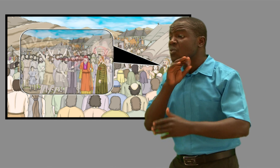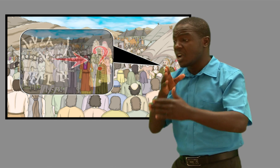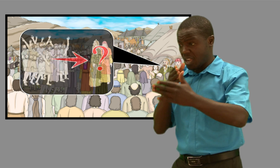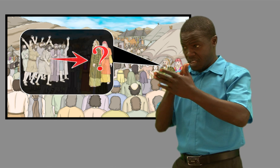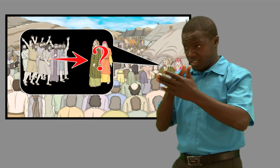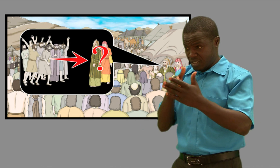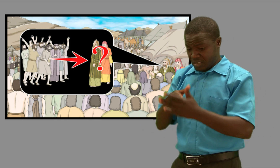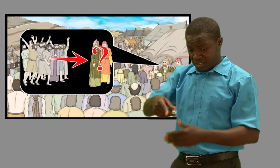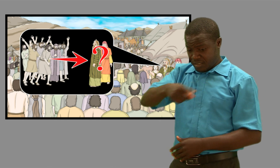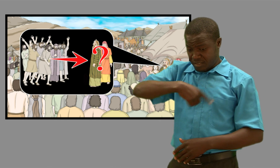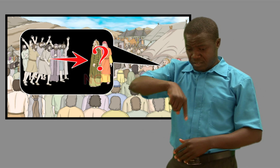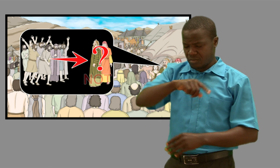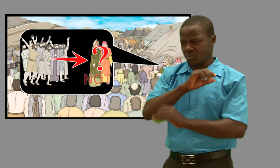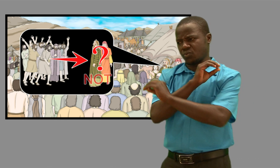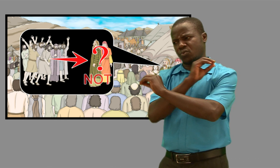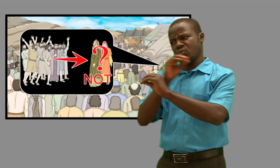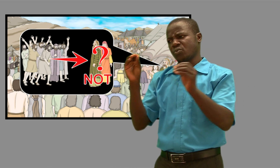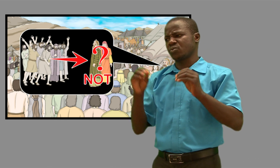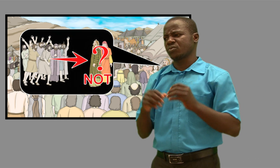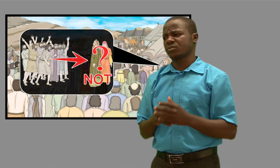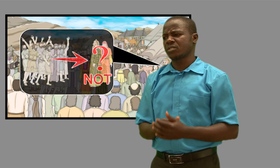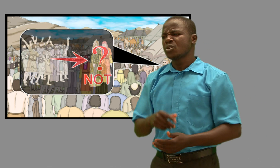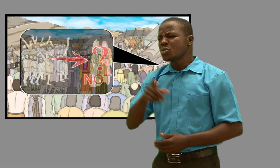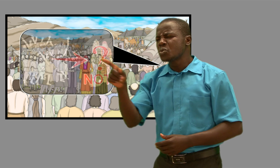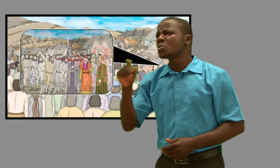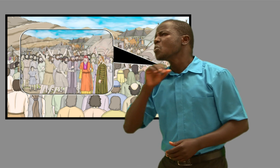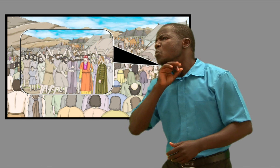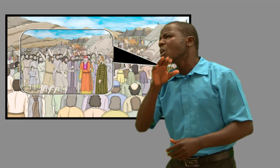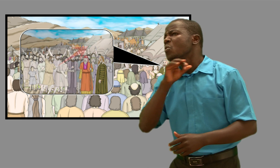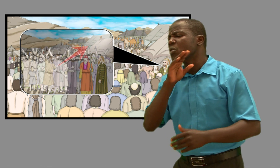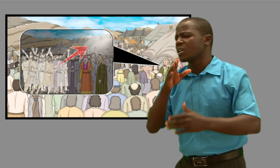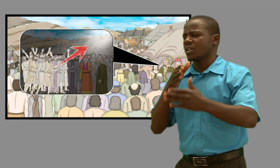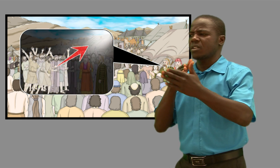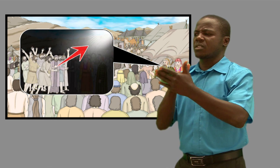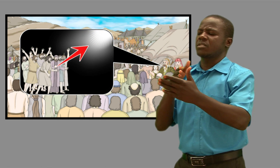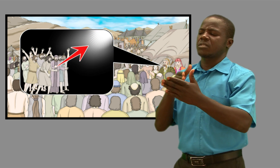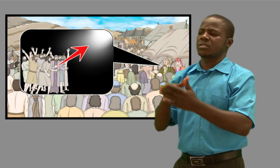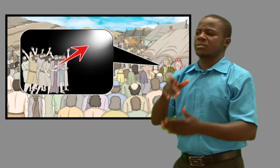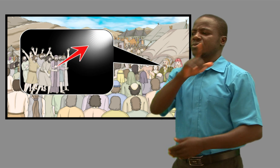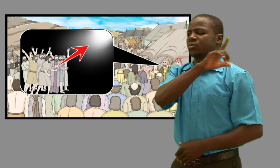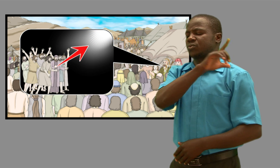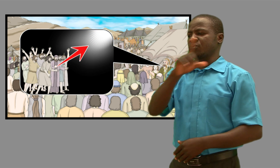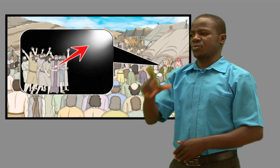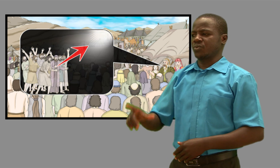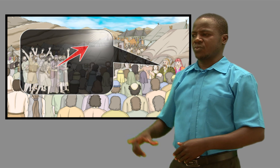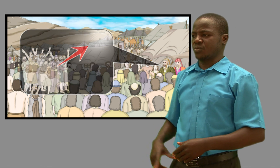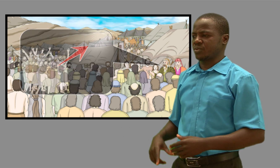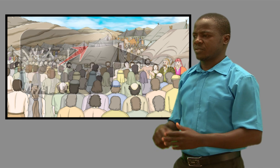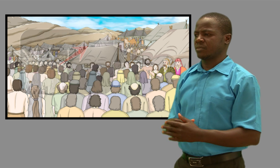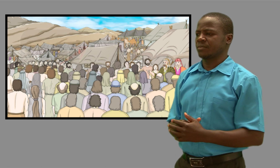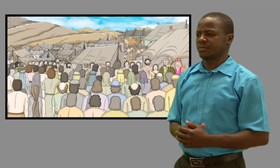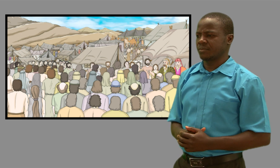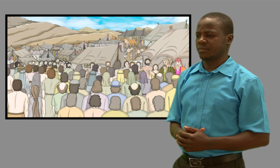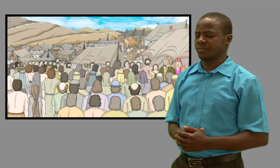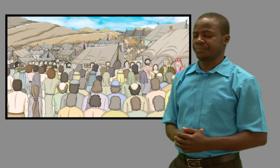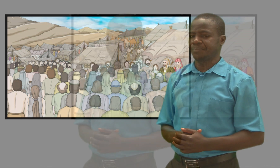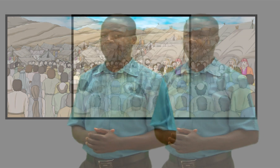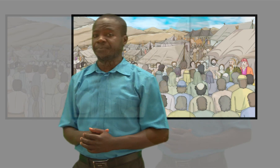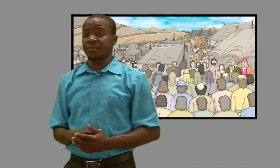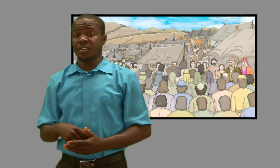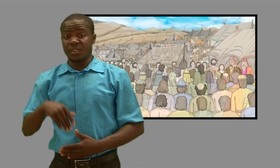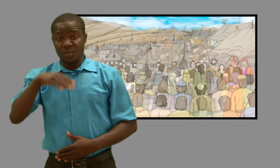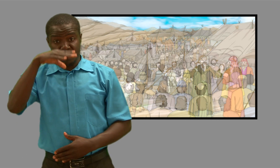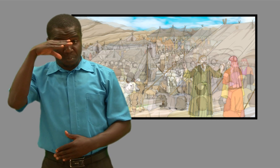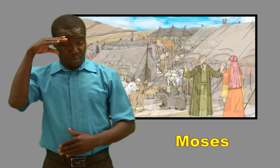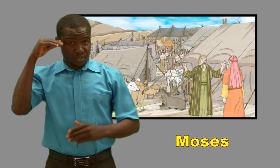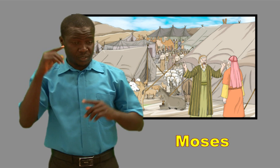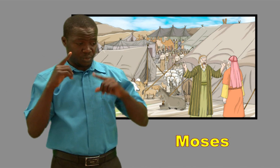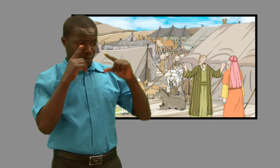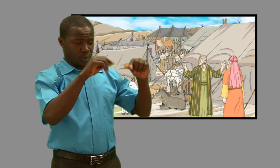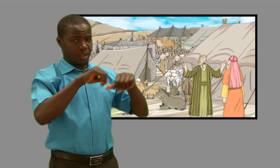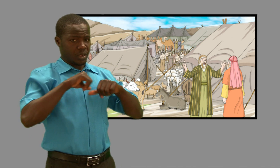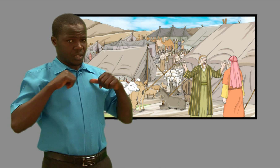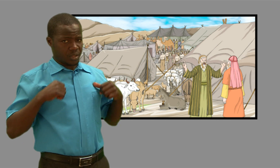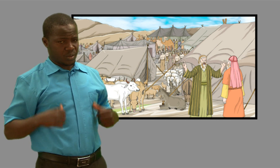Your grumblings are not against us but against the LORD.”